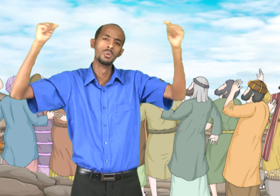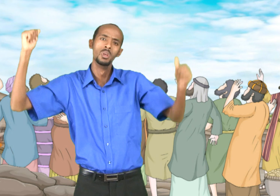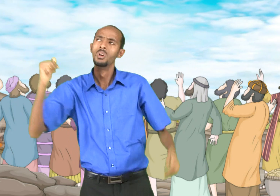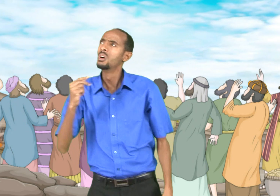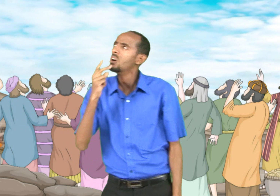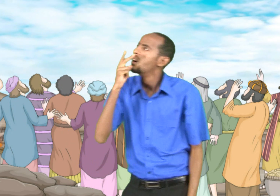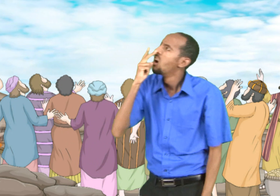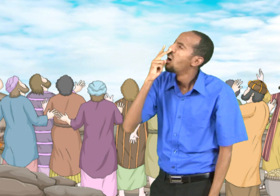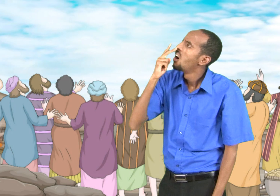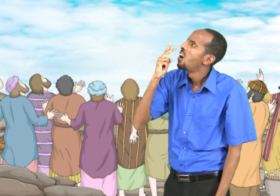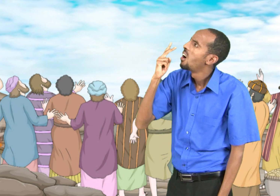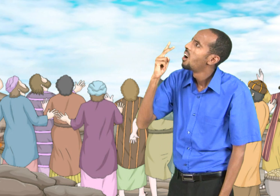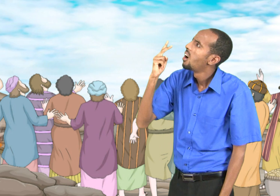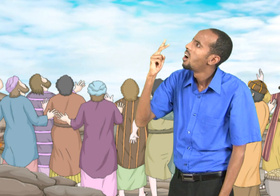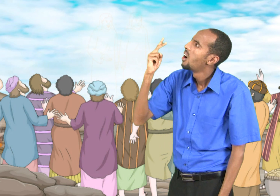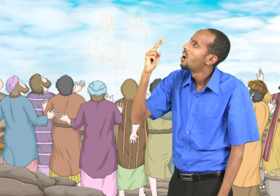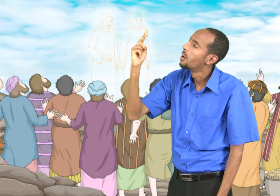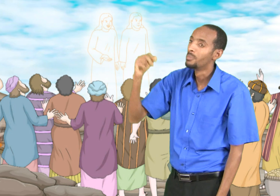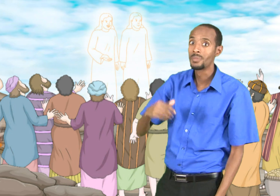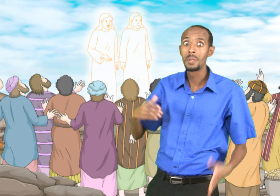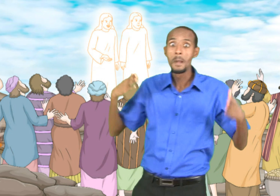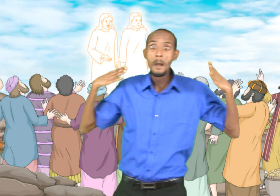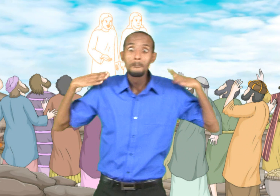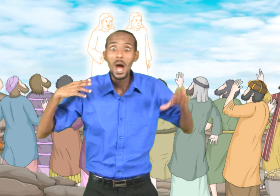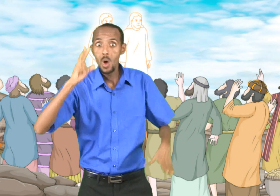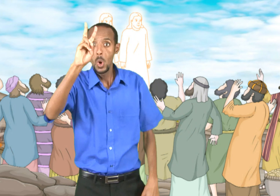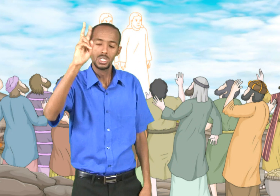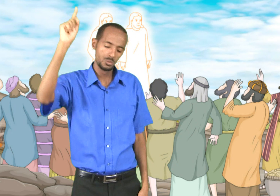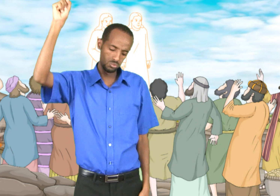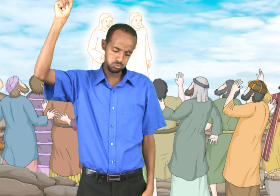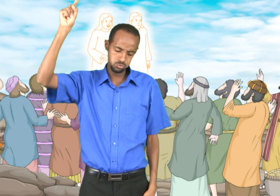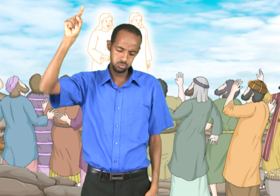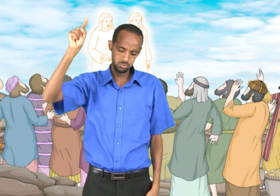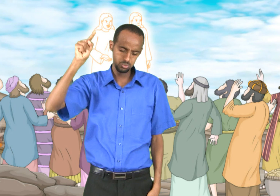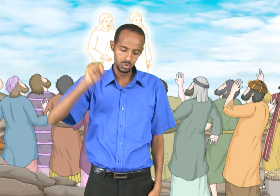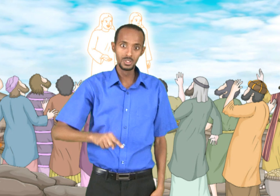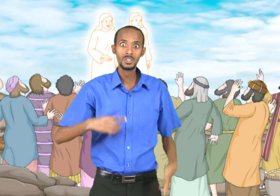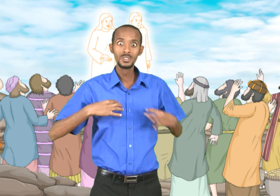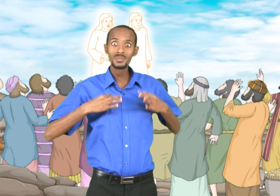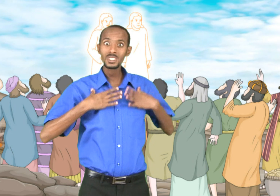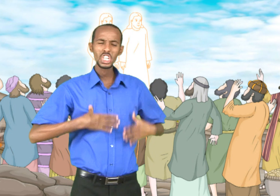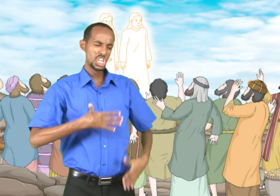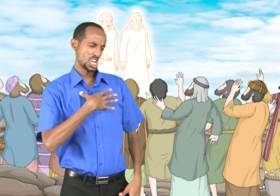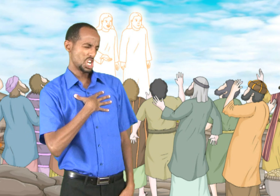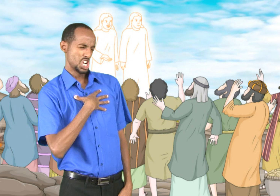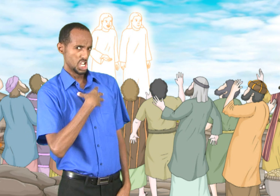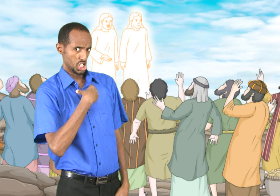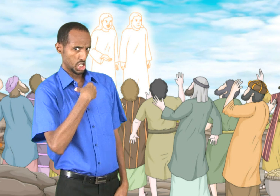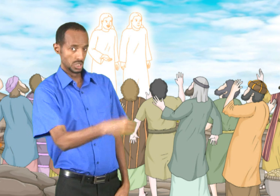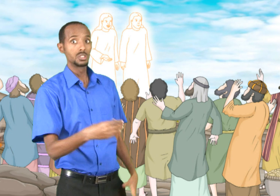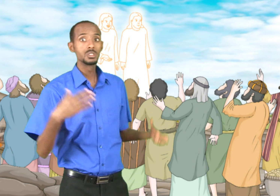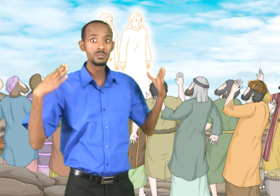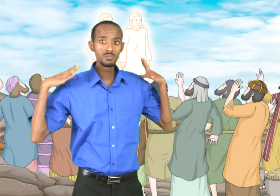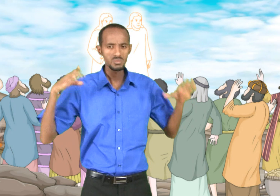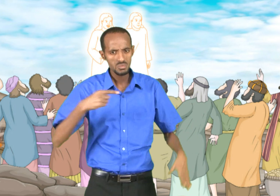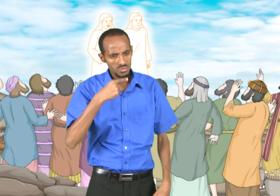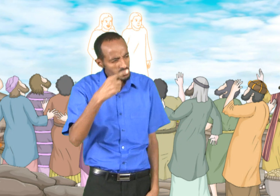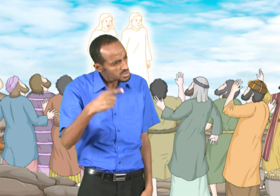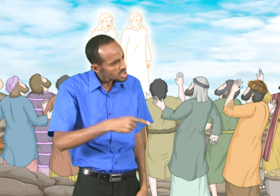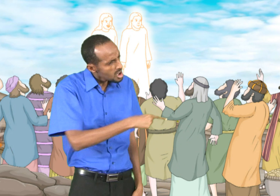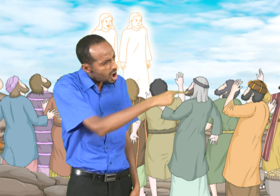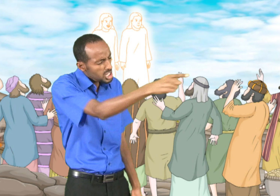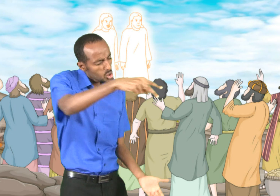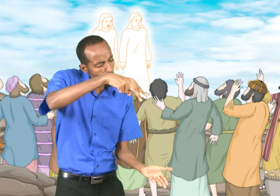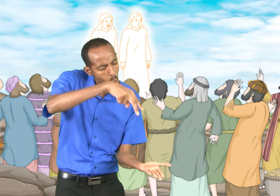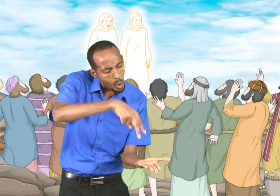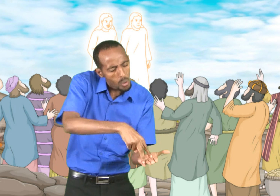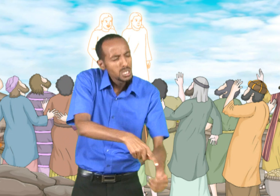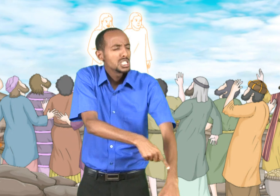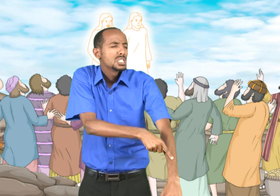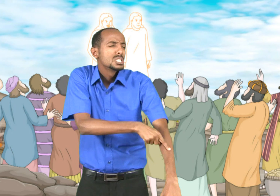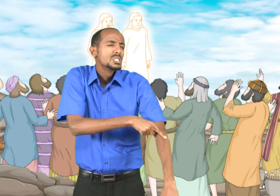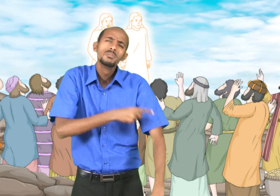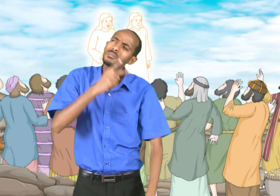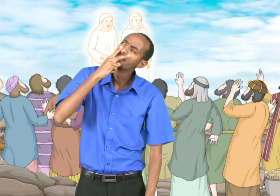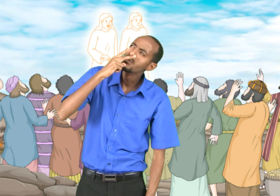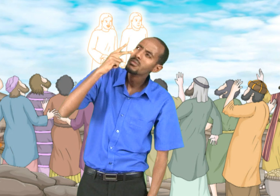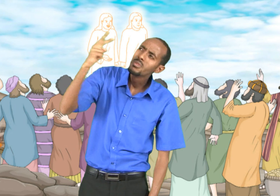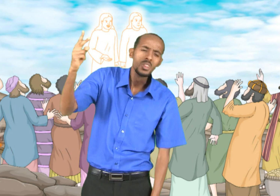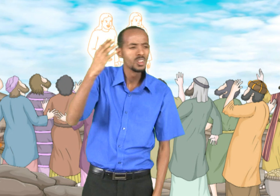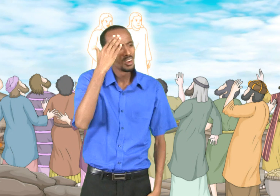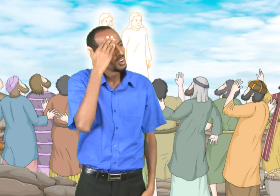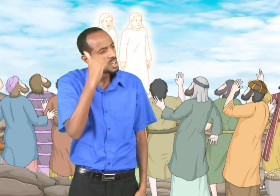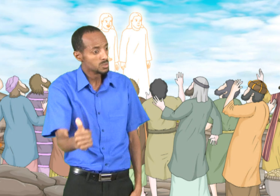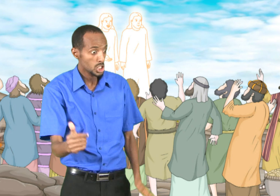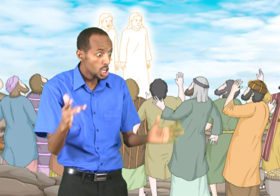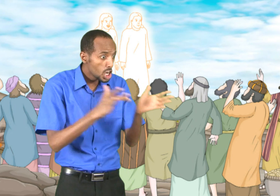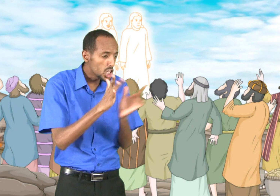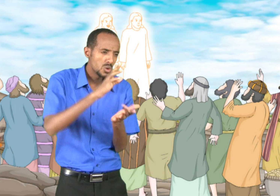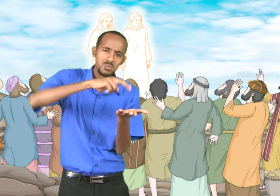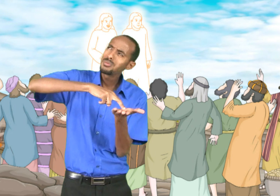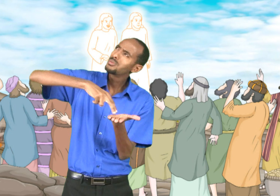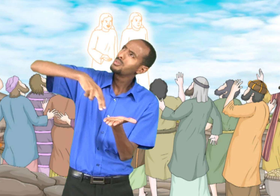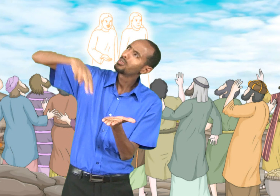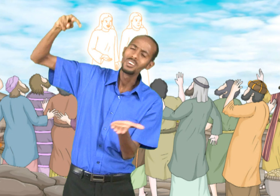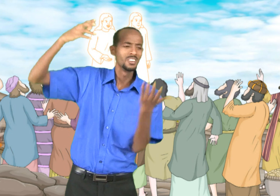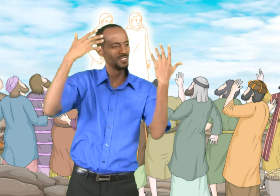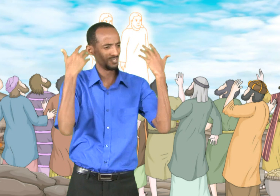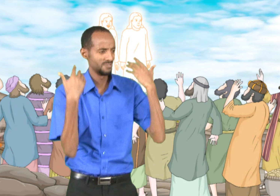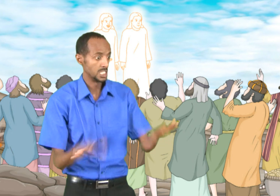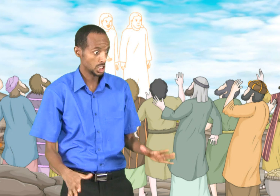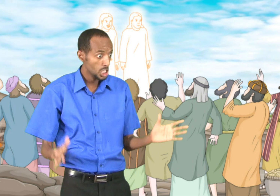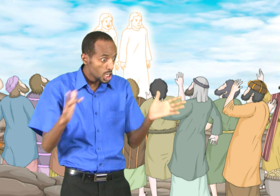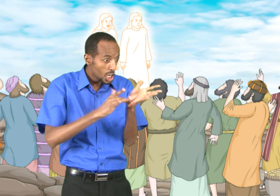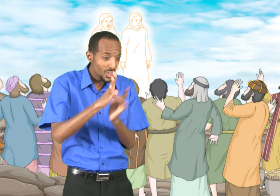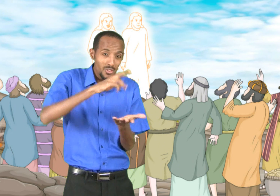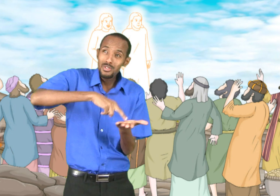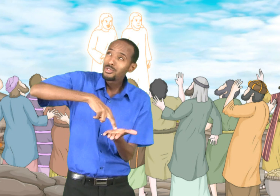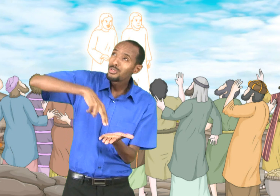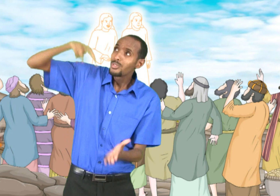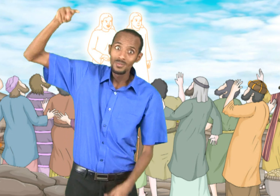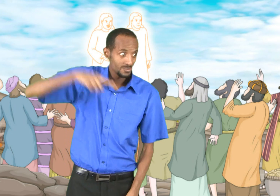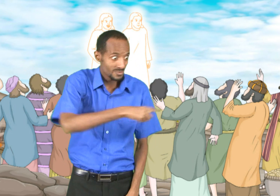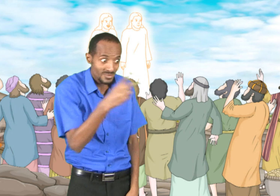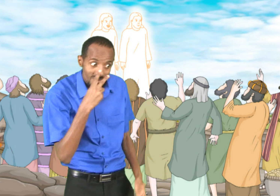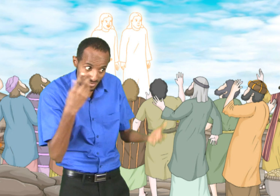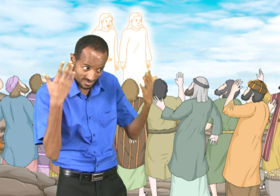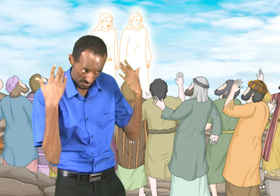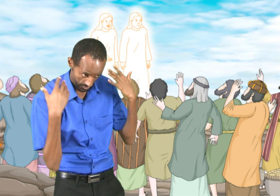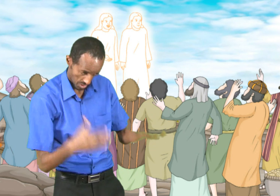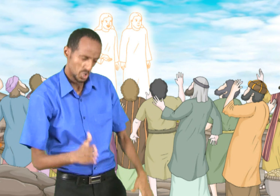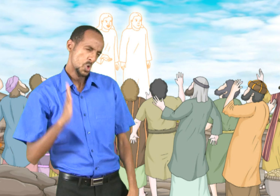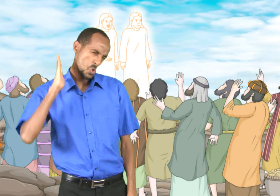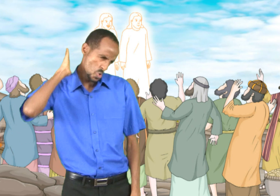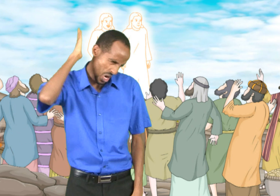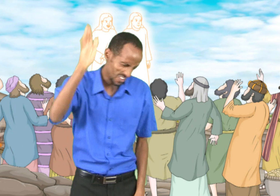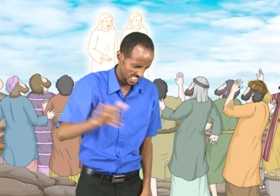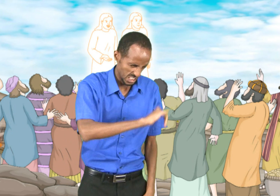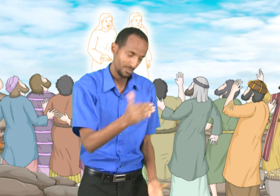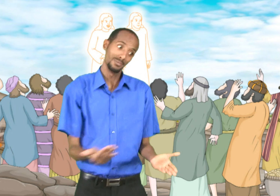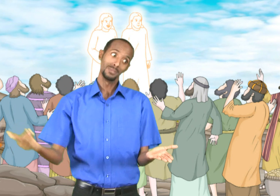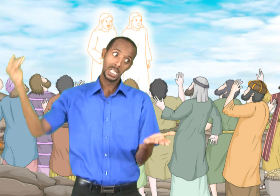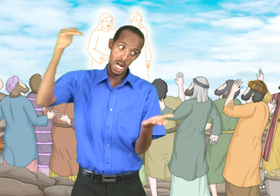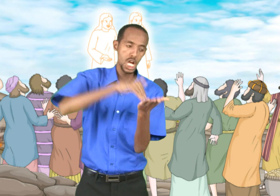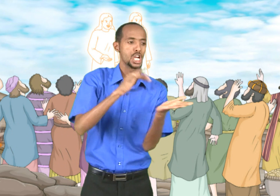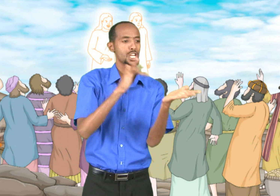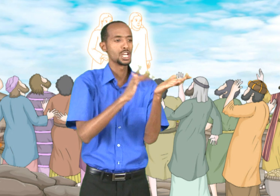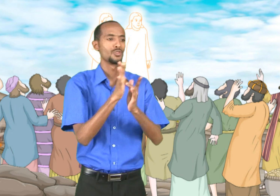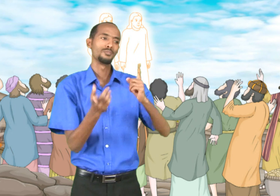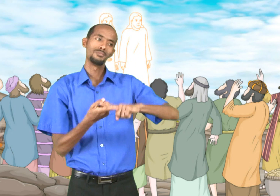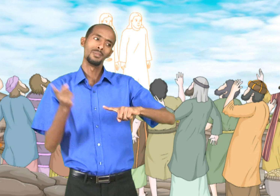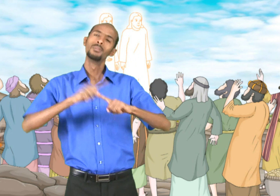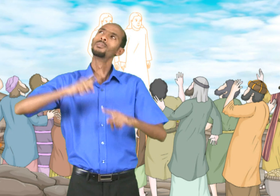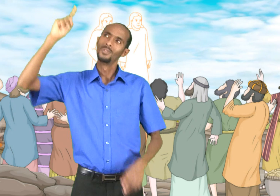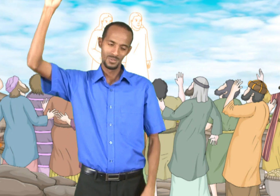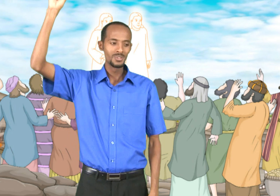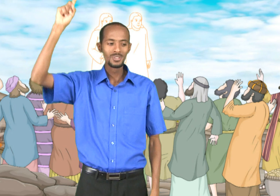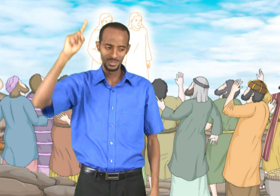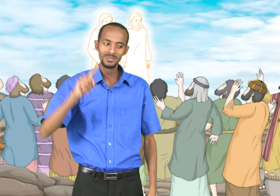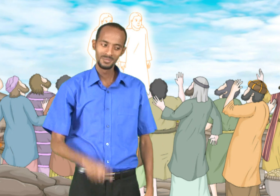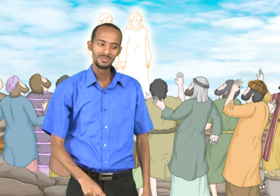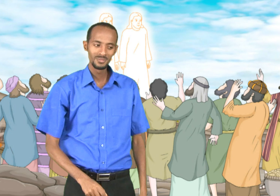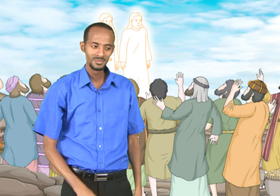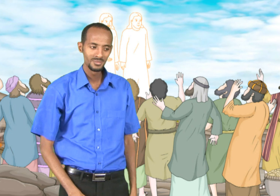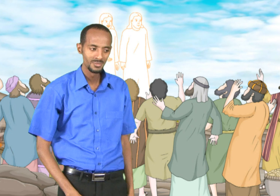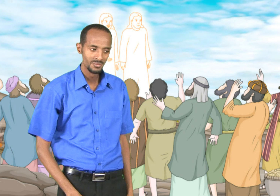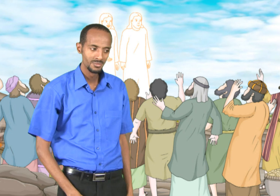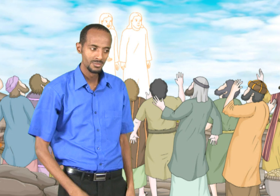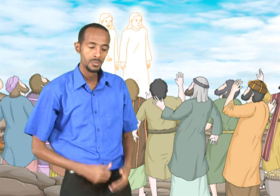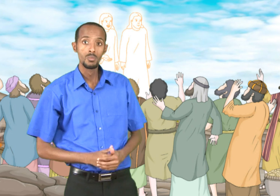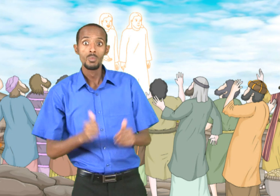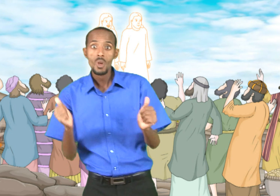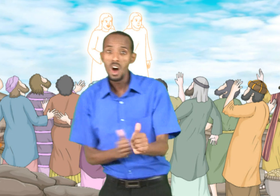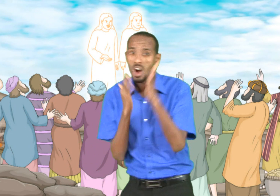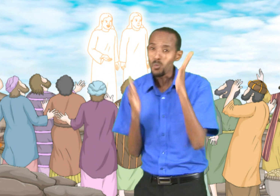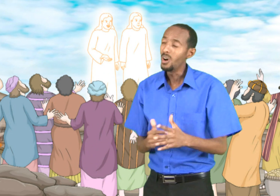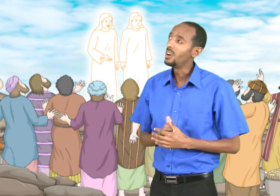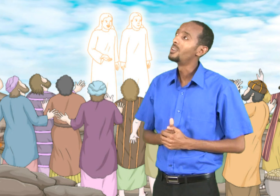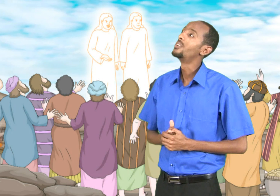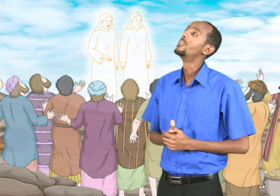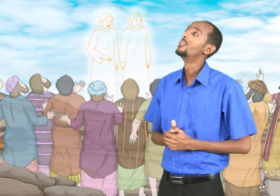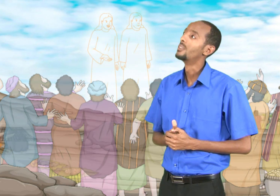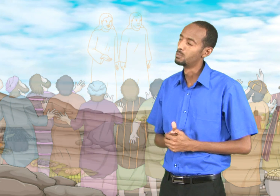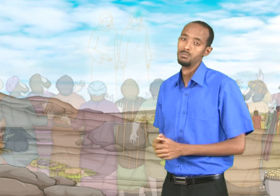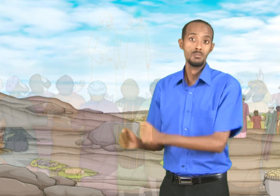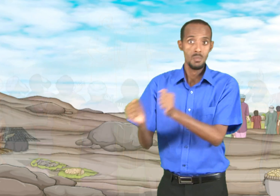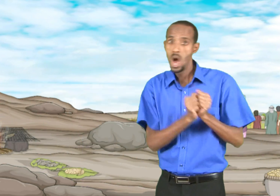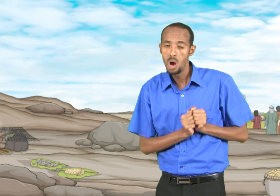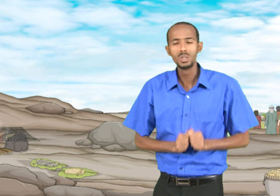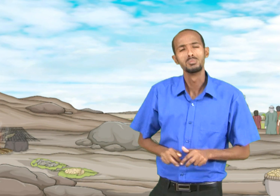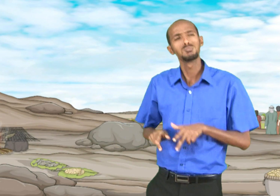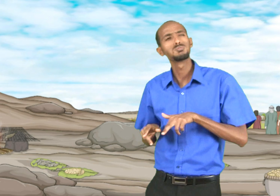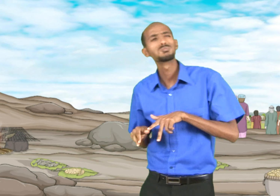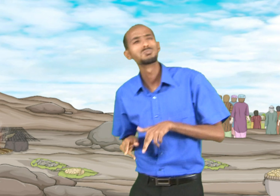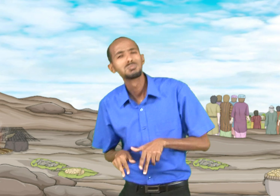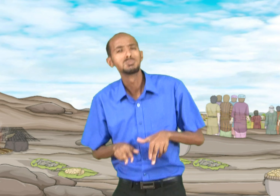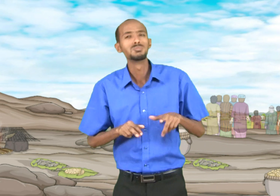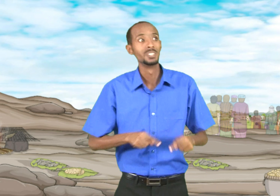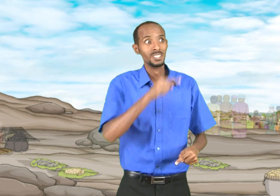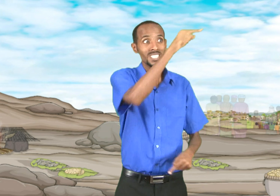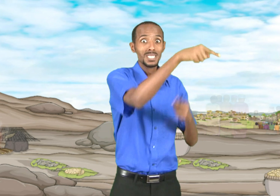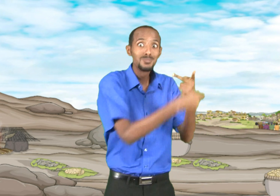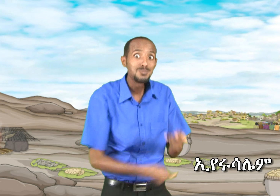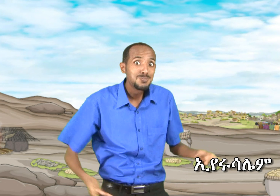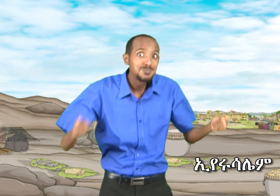They were looking intently into the sky as He was going, when suddenly two men dressed in white stood beside them. “Men of Galilee,” they said, “why do you stand here looking into the sky? This same Jesus, who has been taken from you into heaven, will come back in the same way you have seen Him go into heaven.”